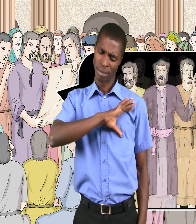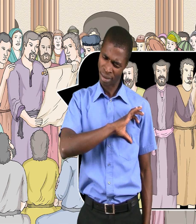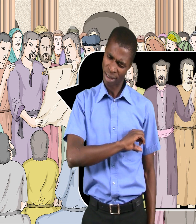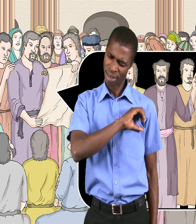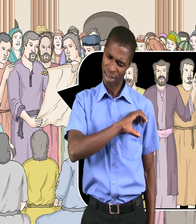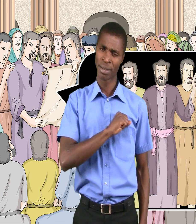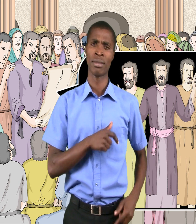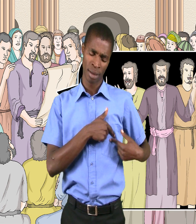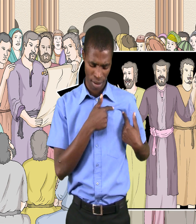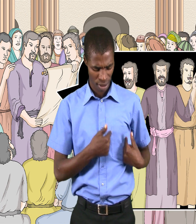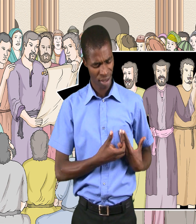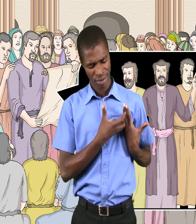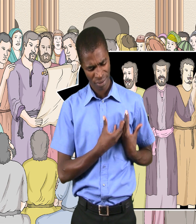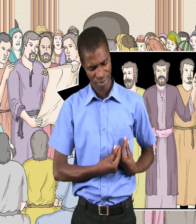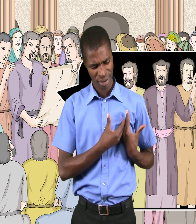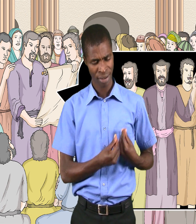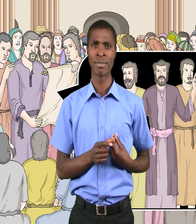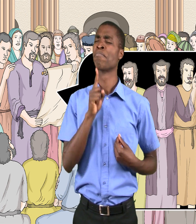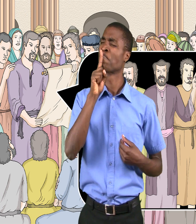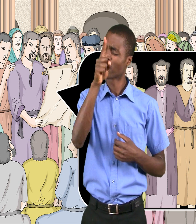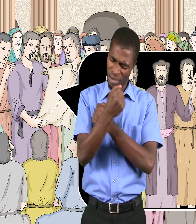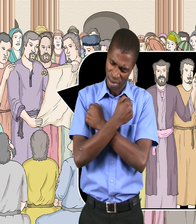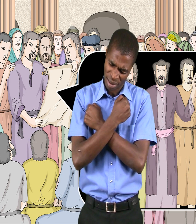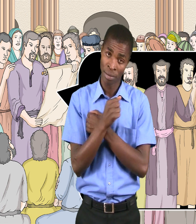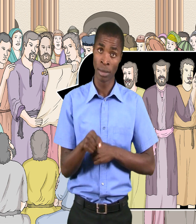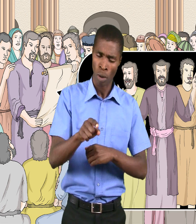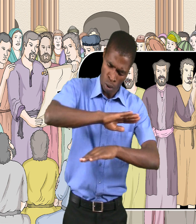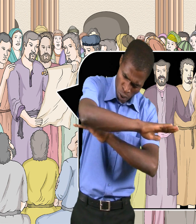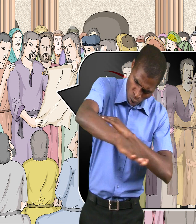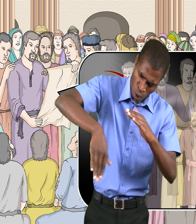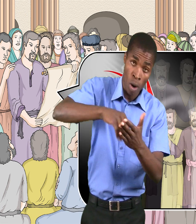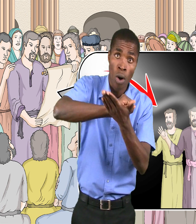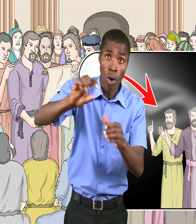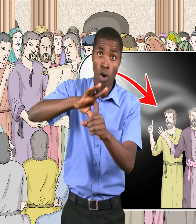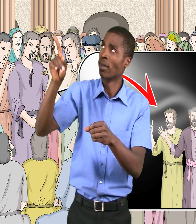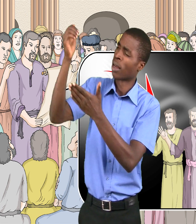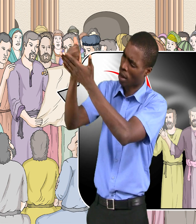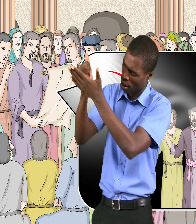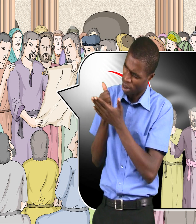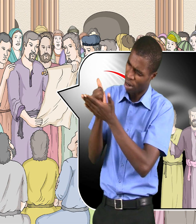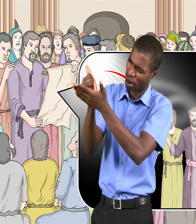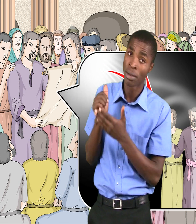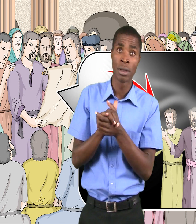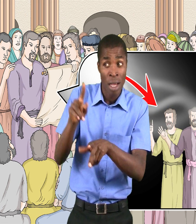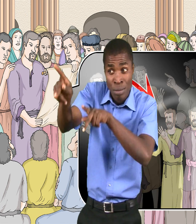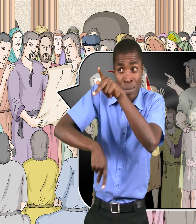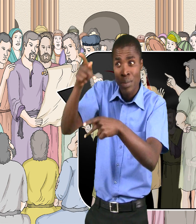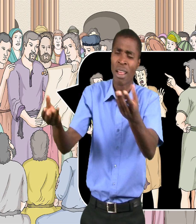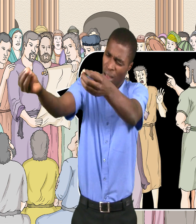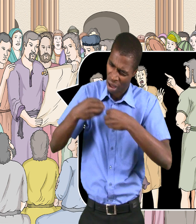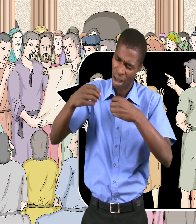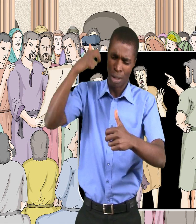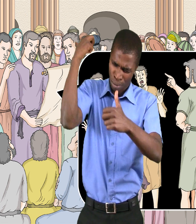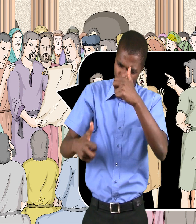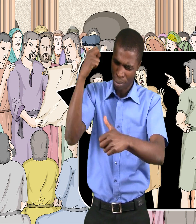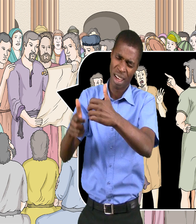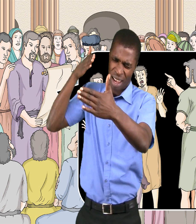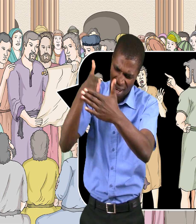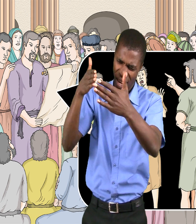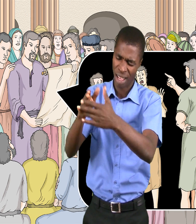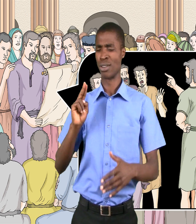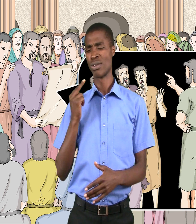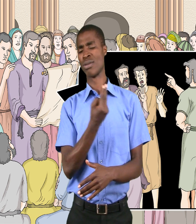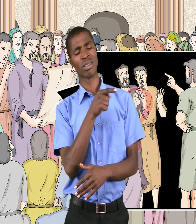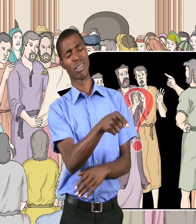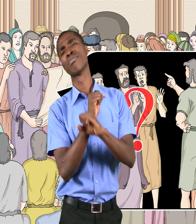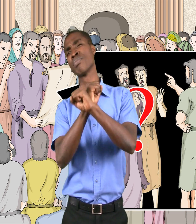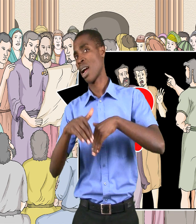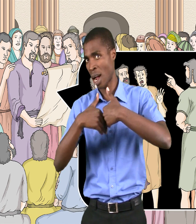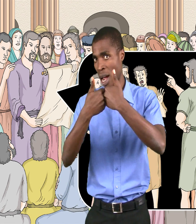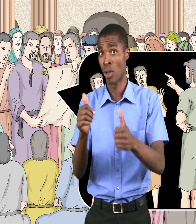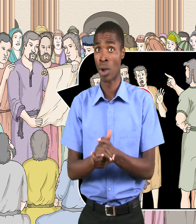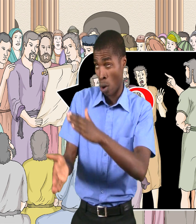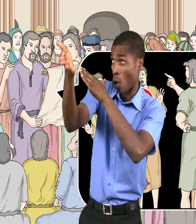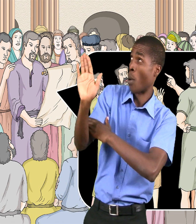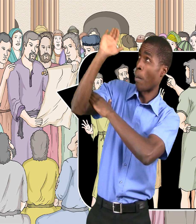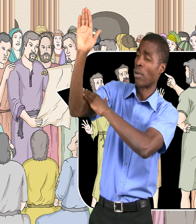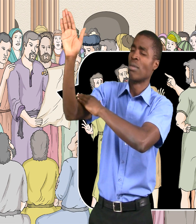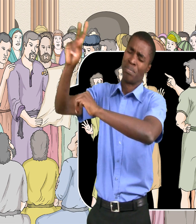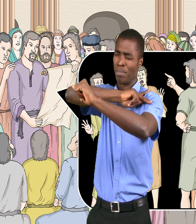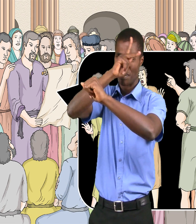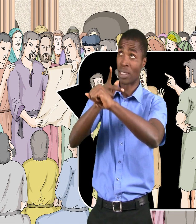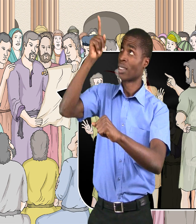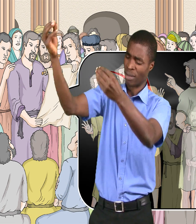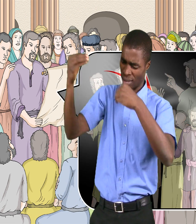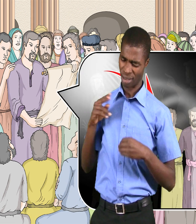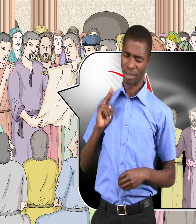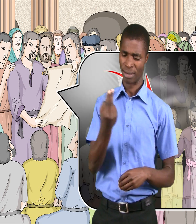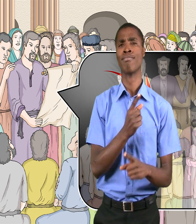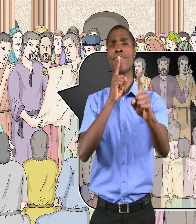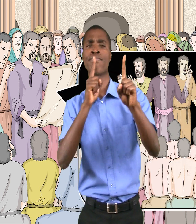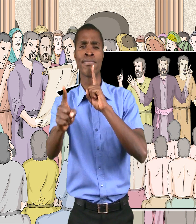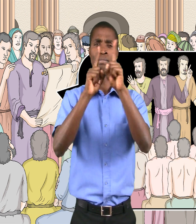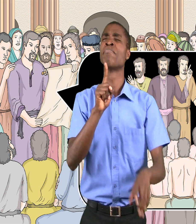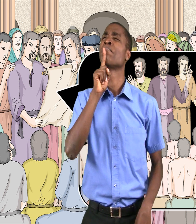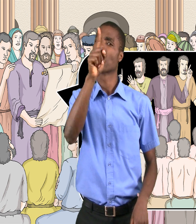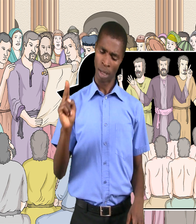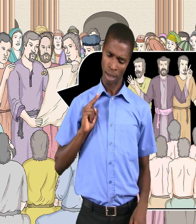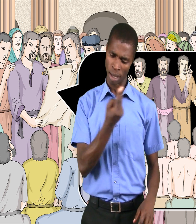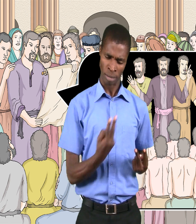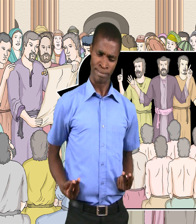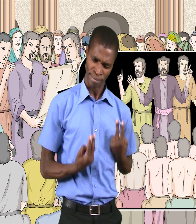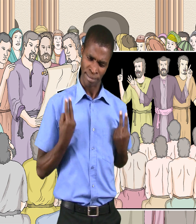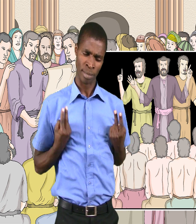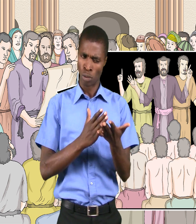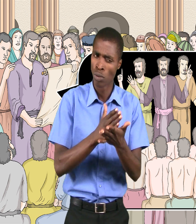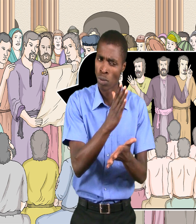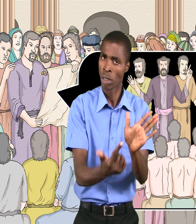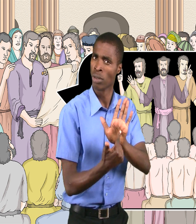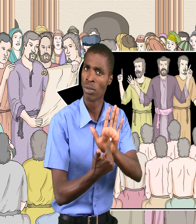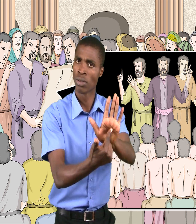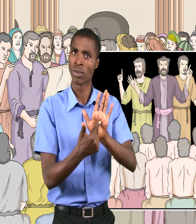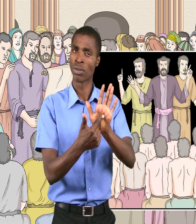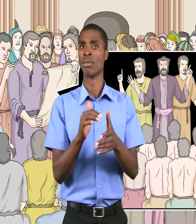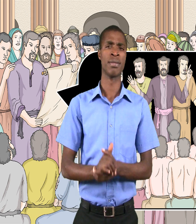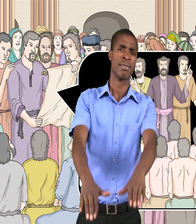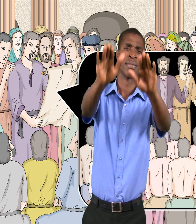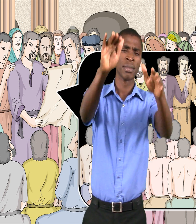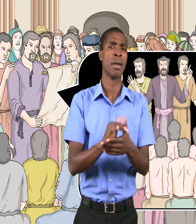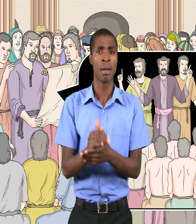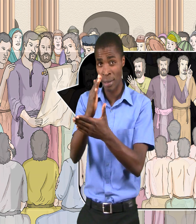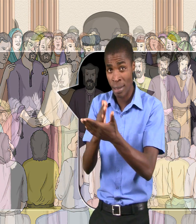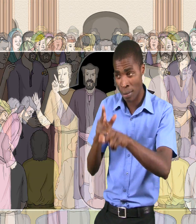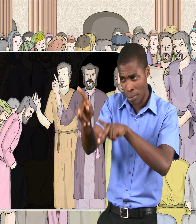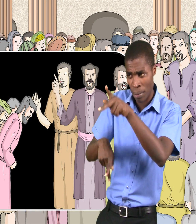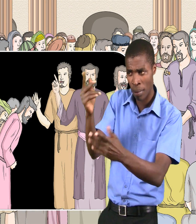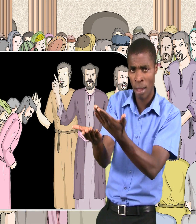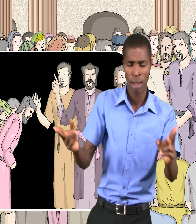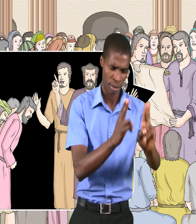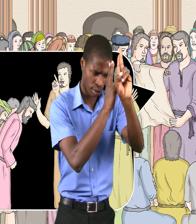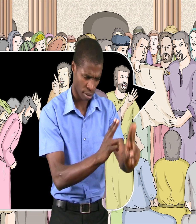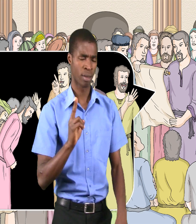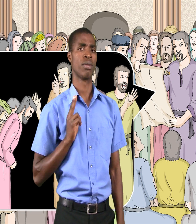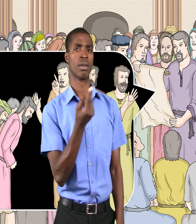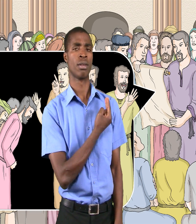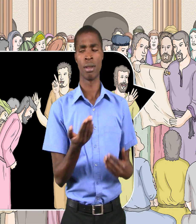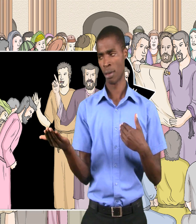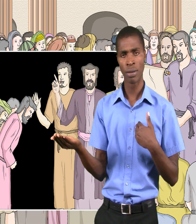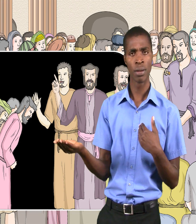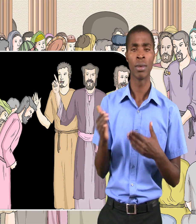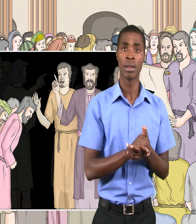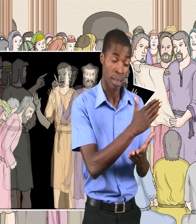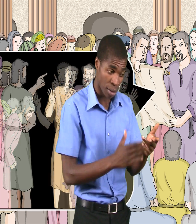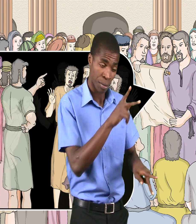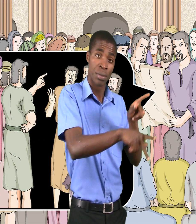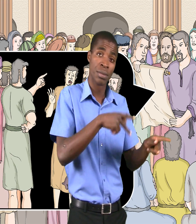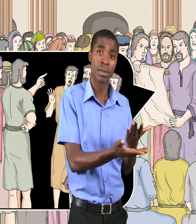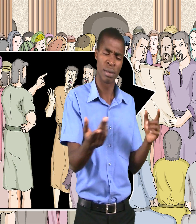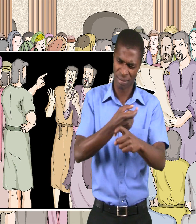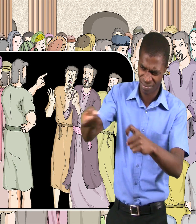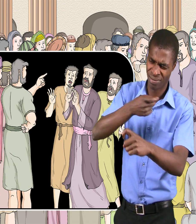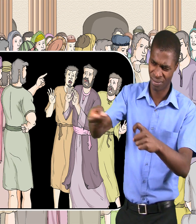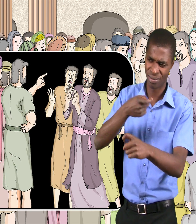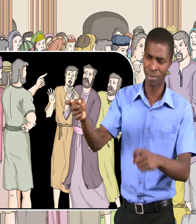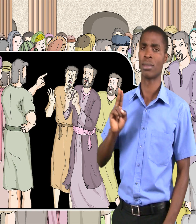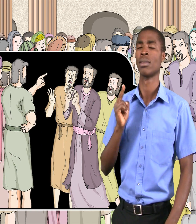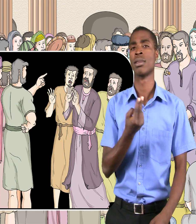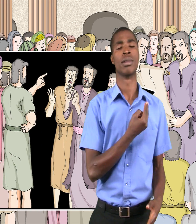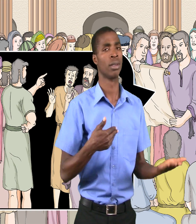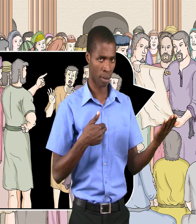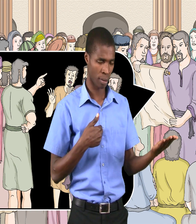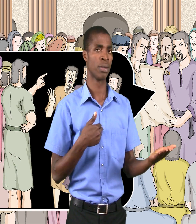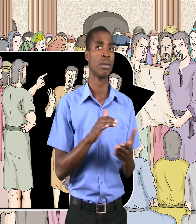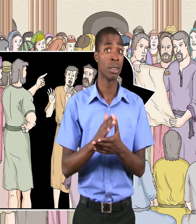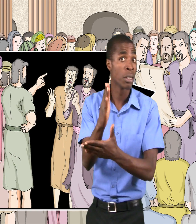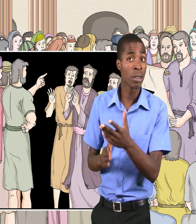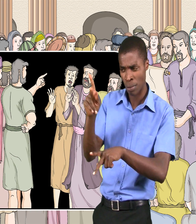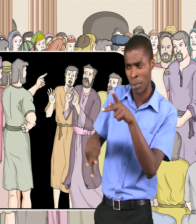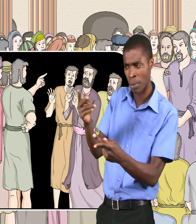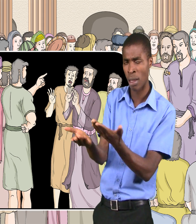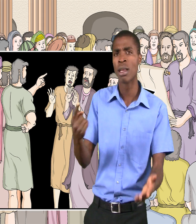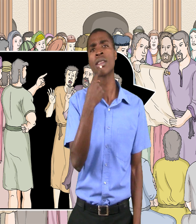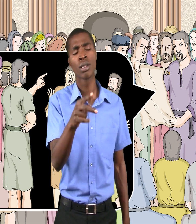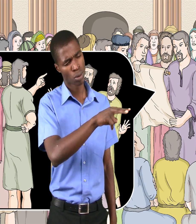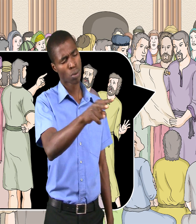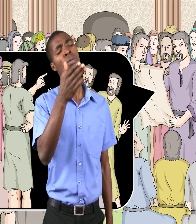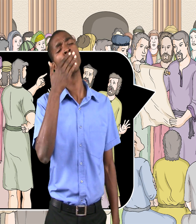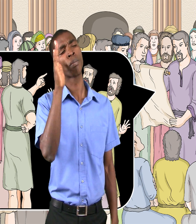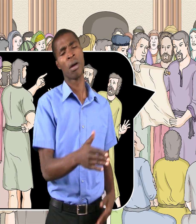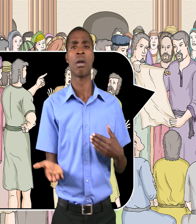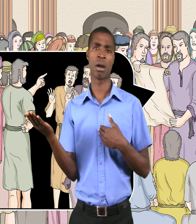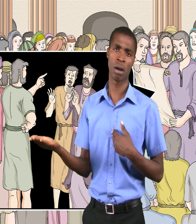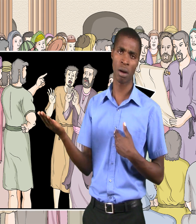in truthful speech and in the power of God; with the weapons of righteousness in the right hand and in the left;